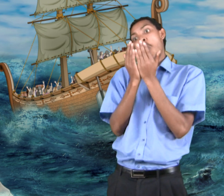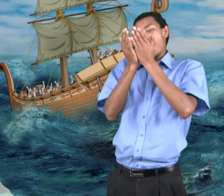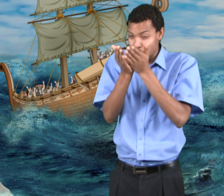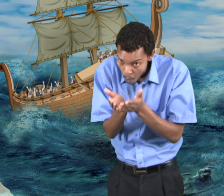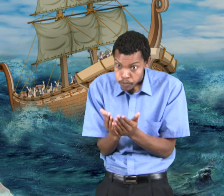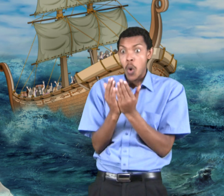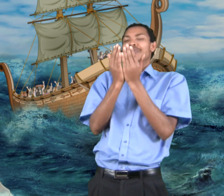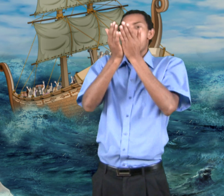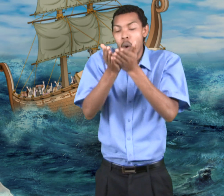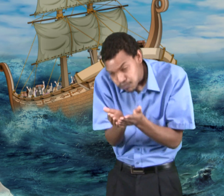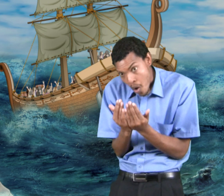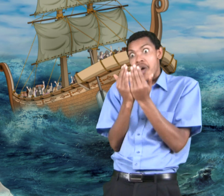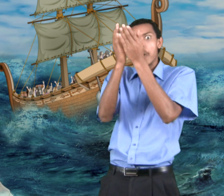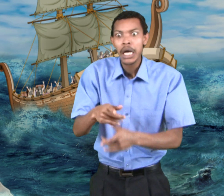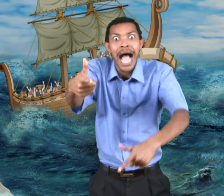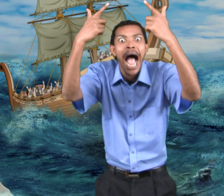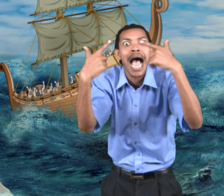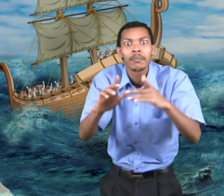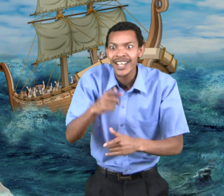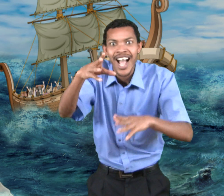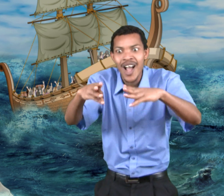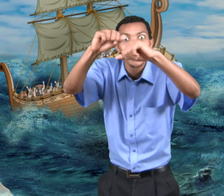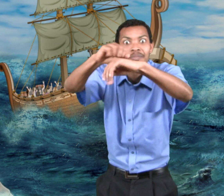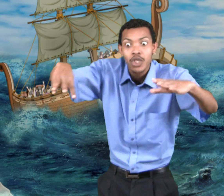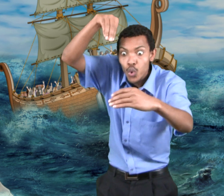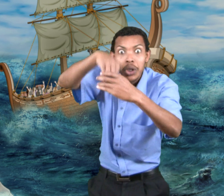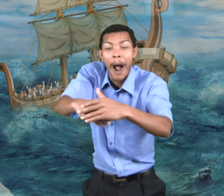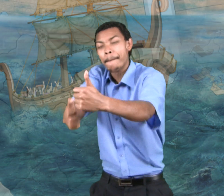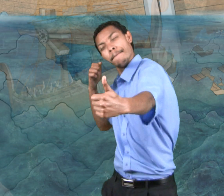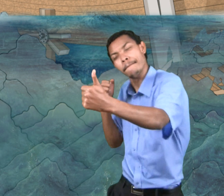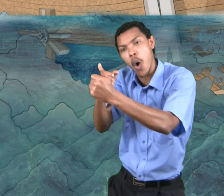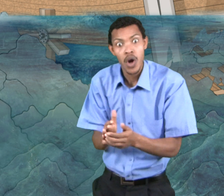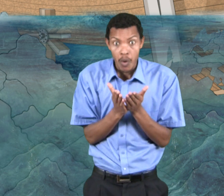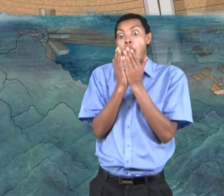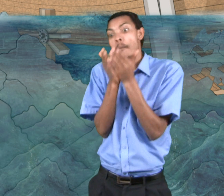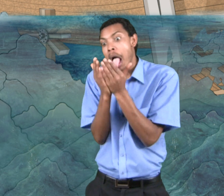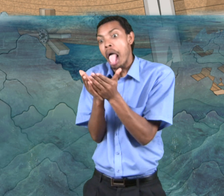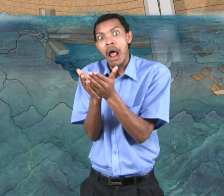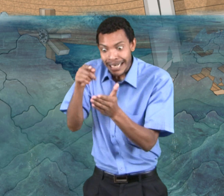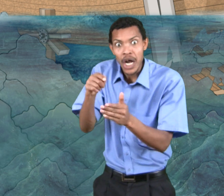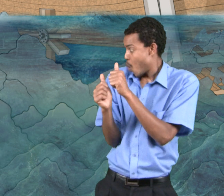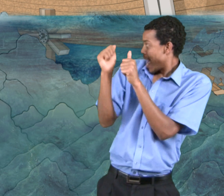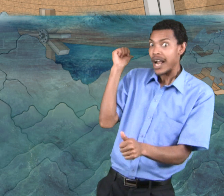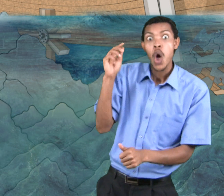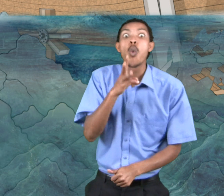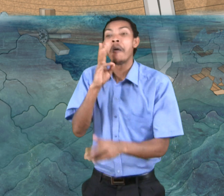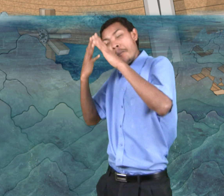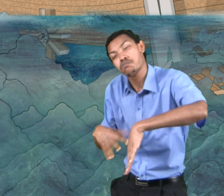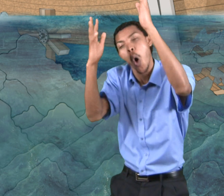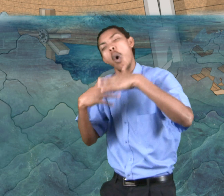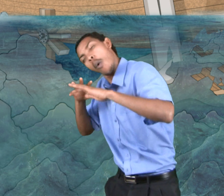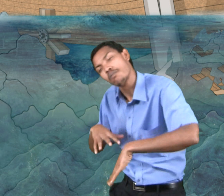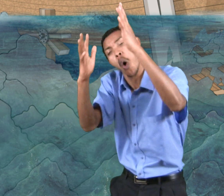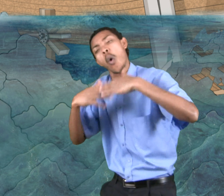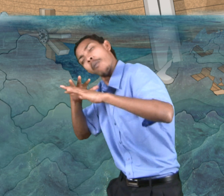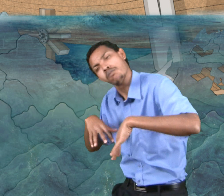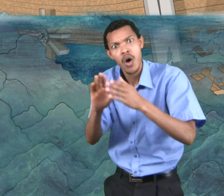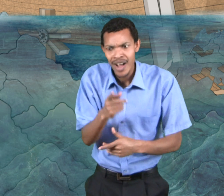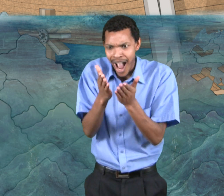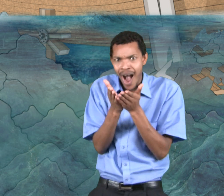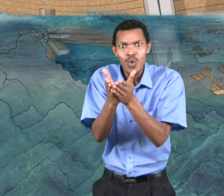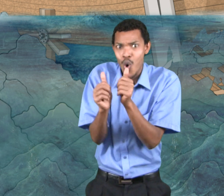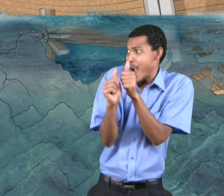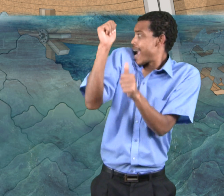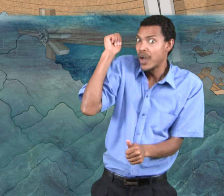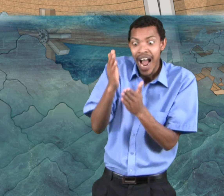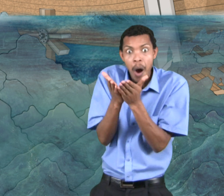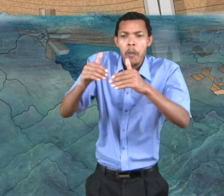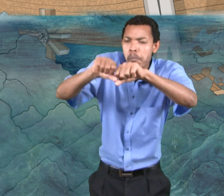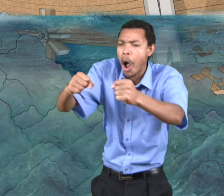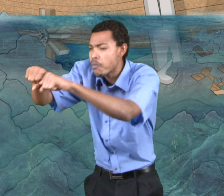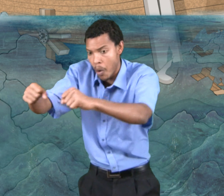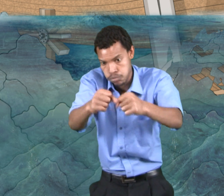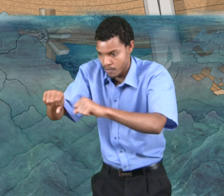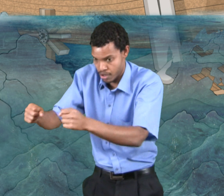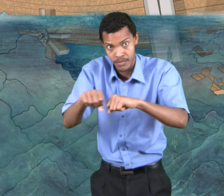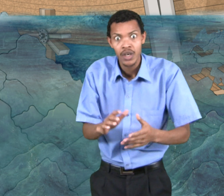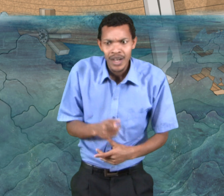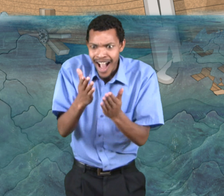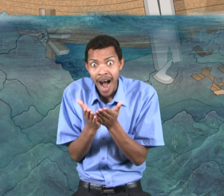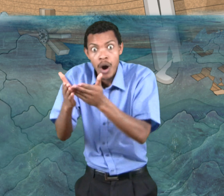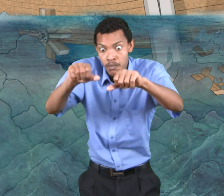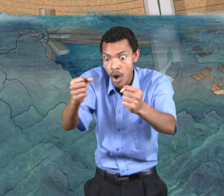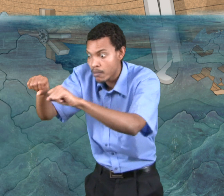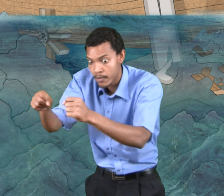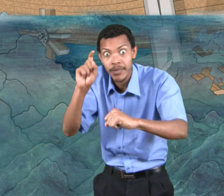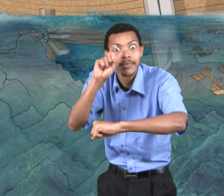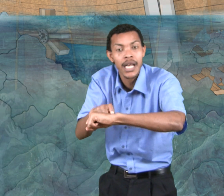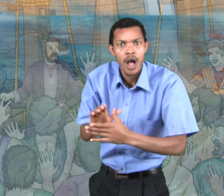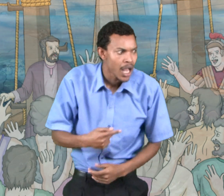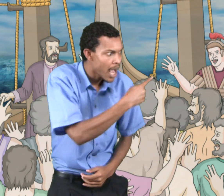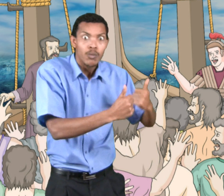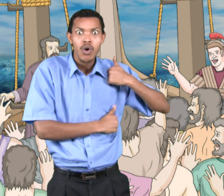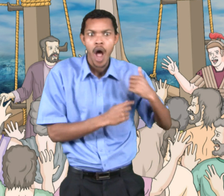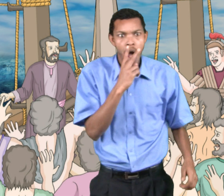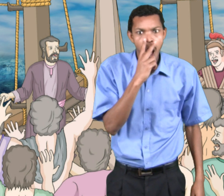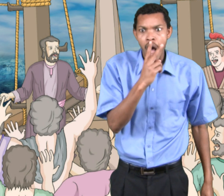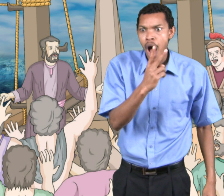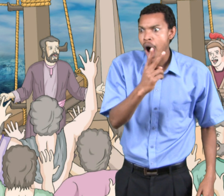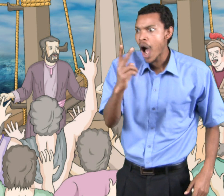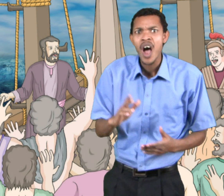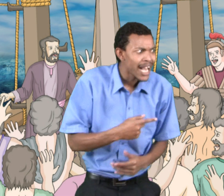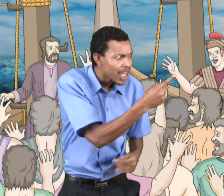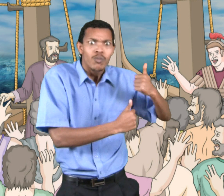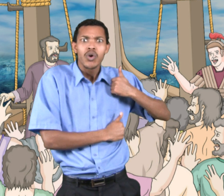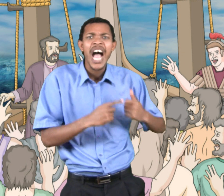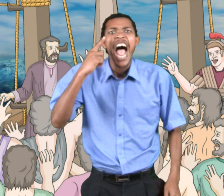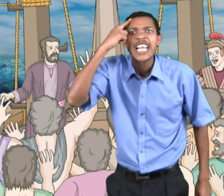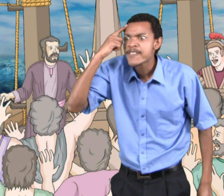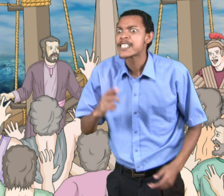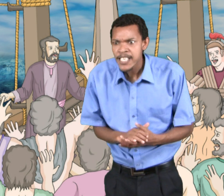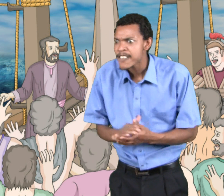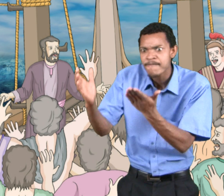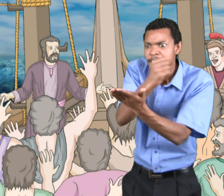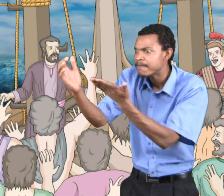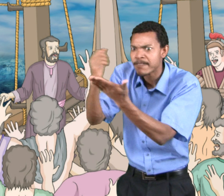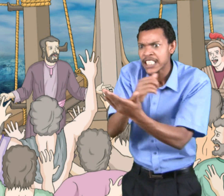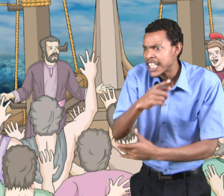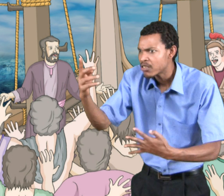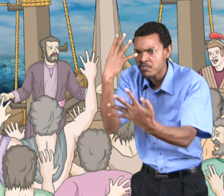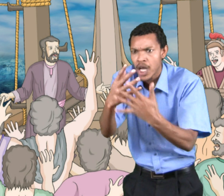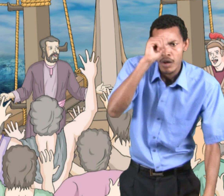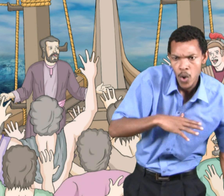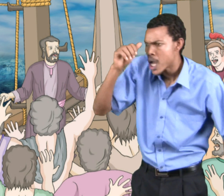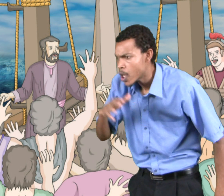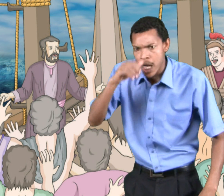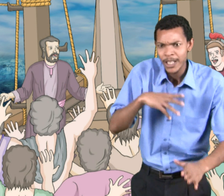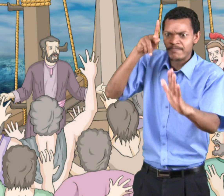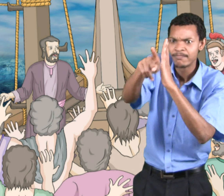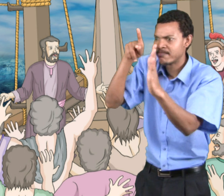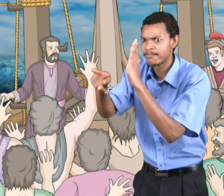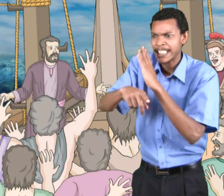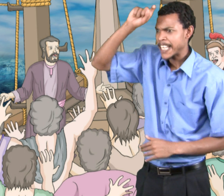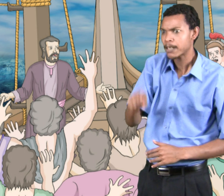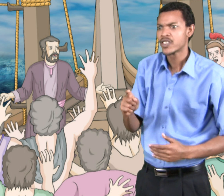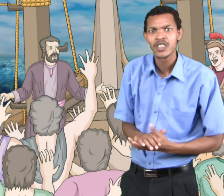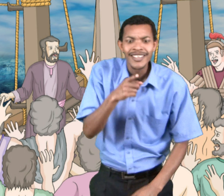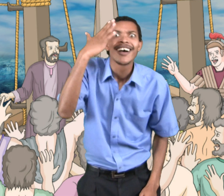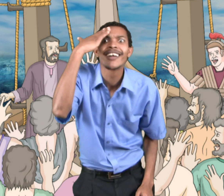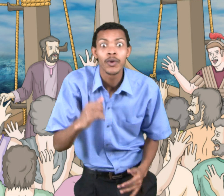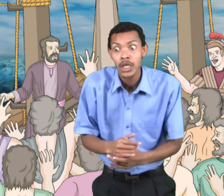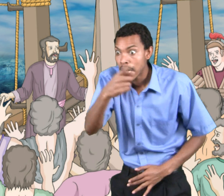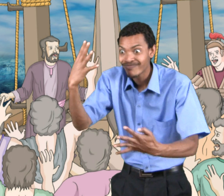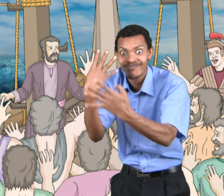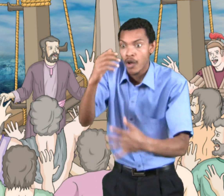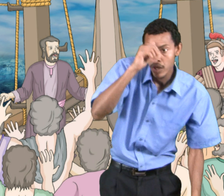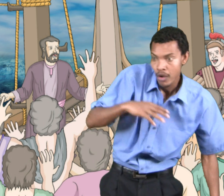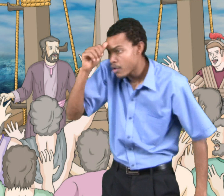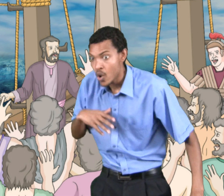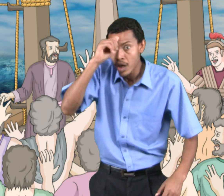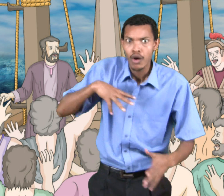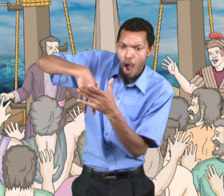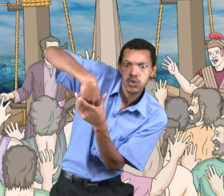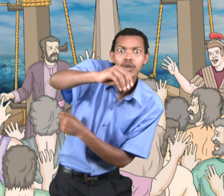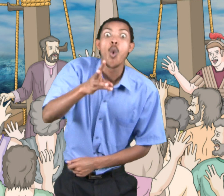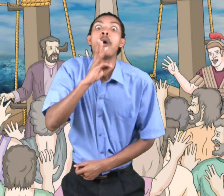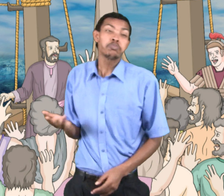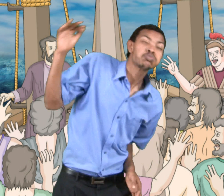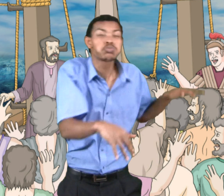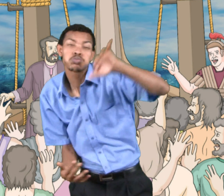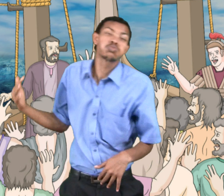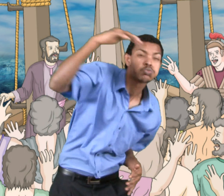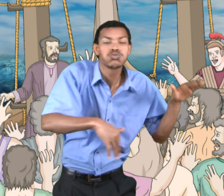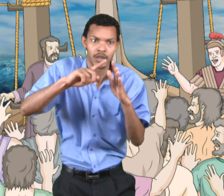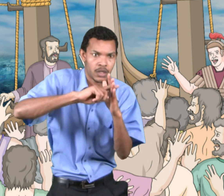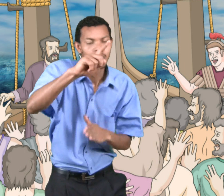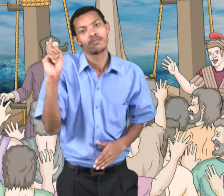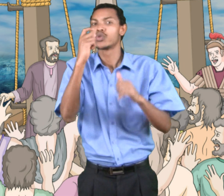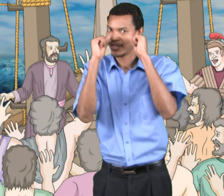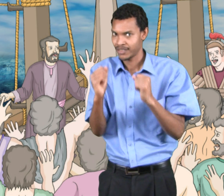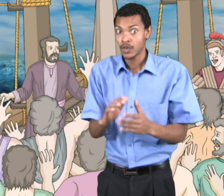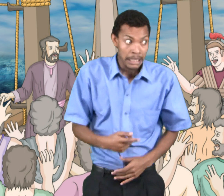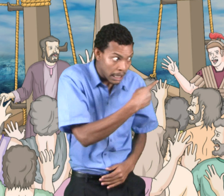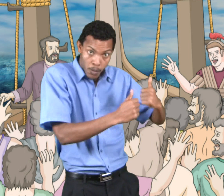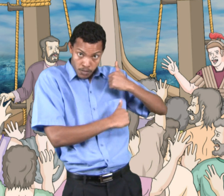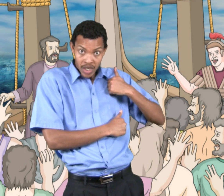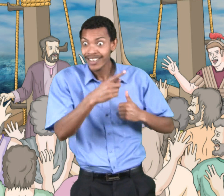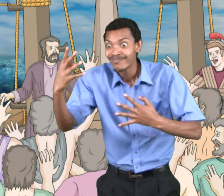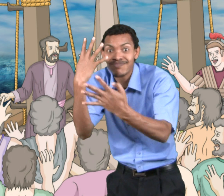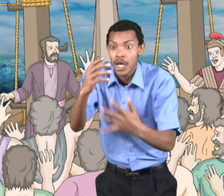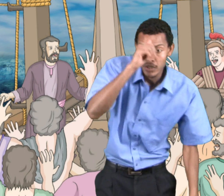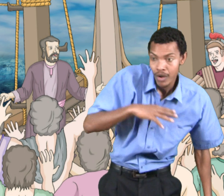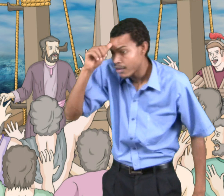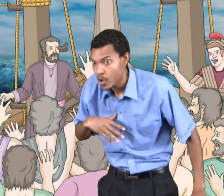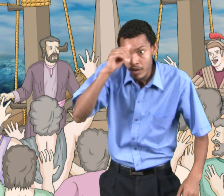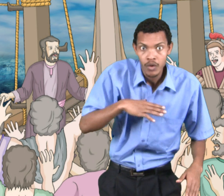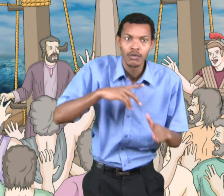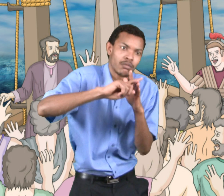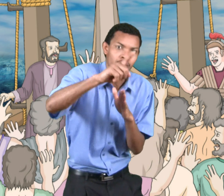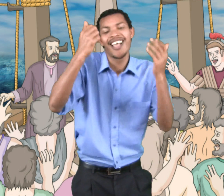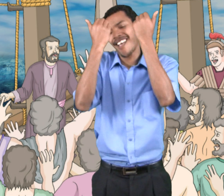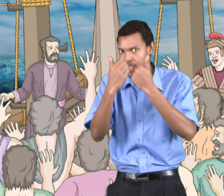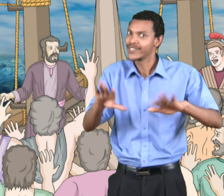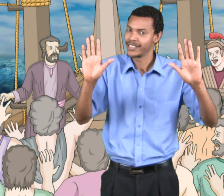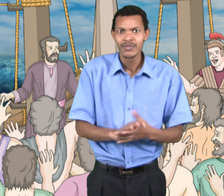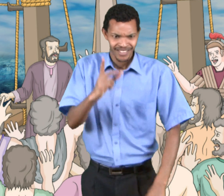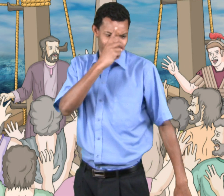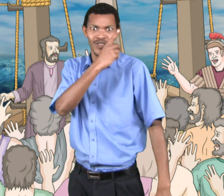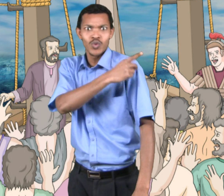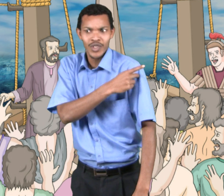Cutting away the anchors, they left them in the sea as they loosened the ropes that held the rudders. Then they hoisted the foresail to the wind and made for the beach.